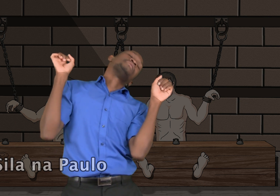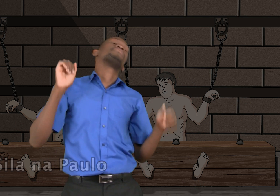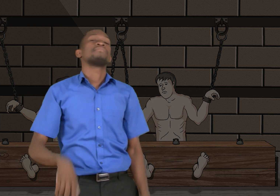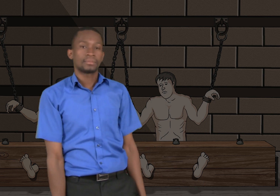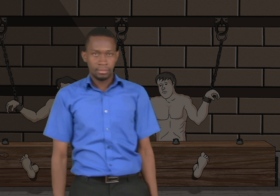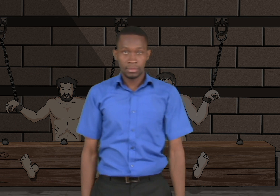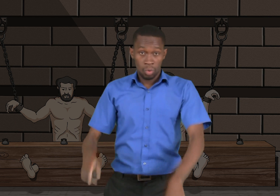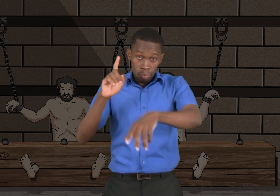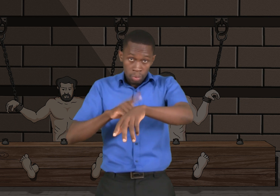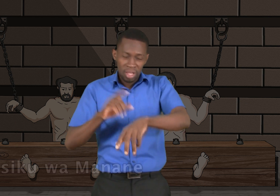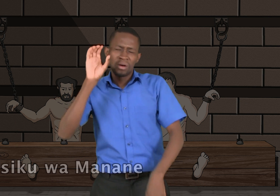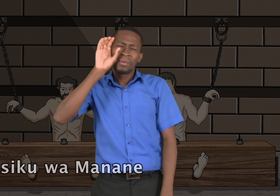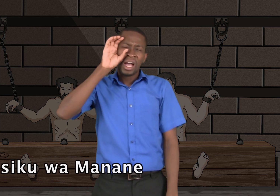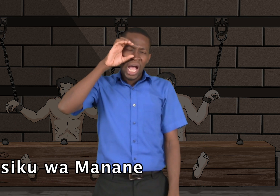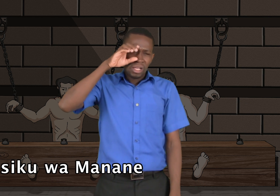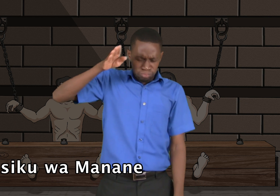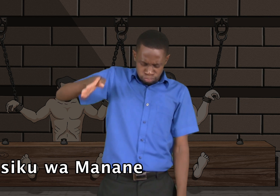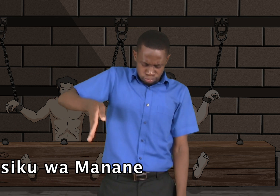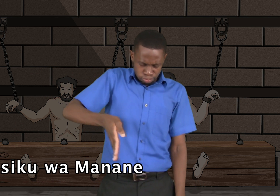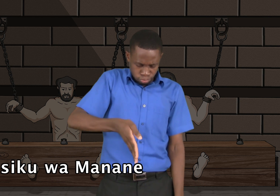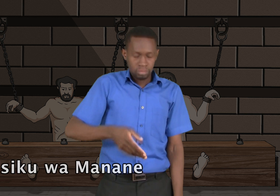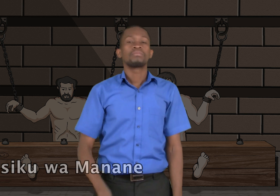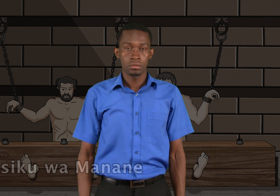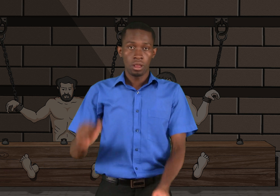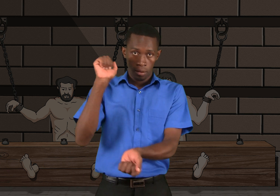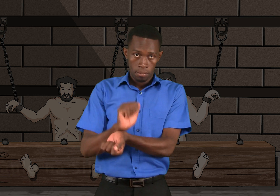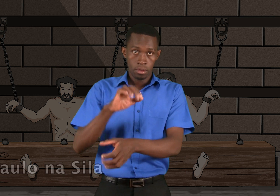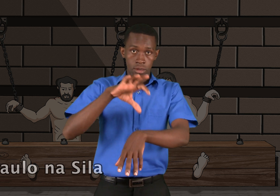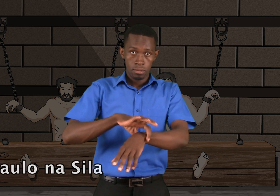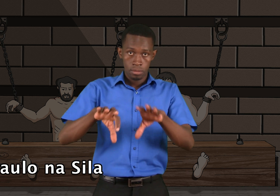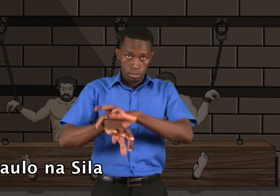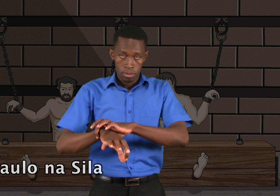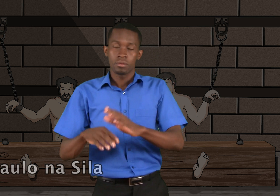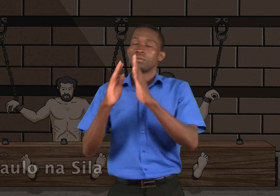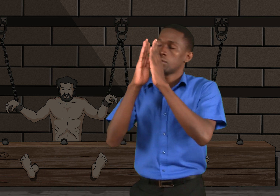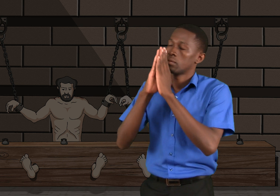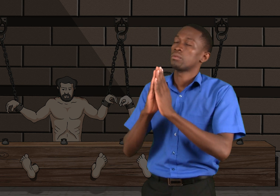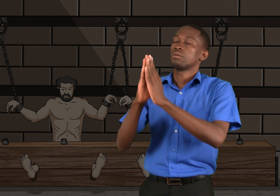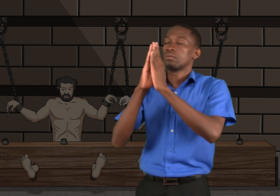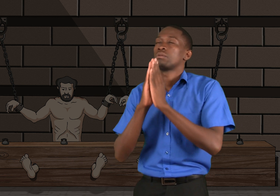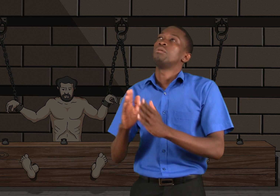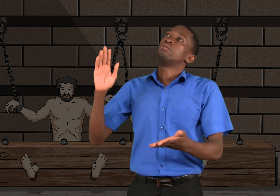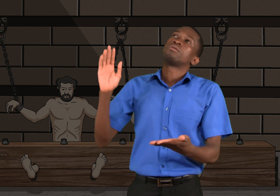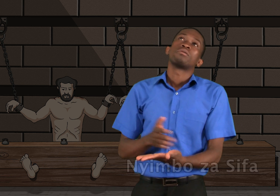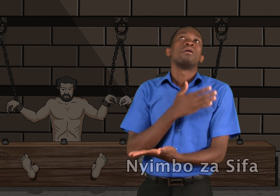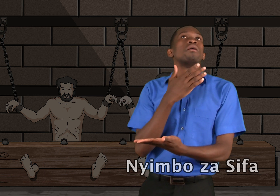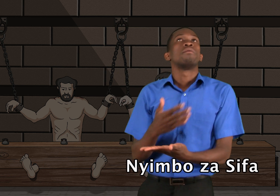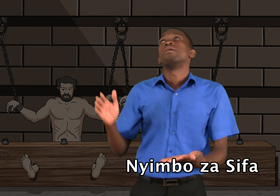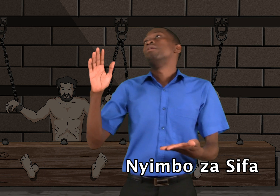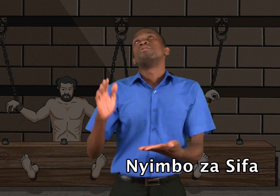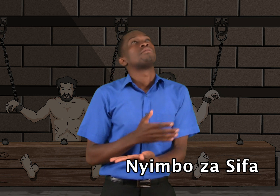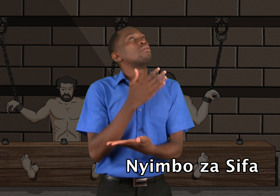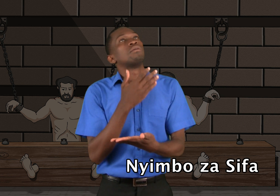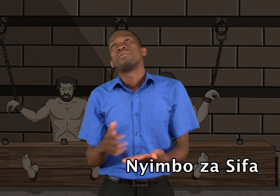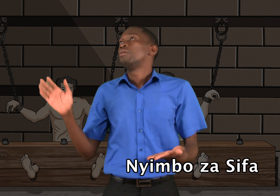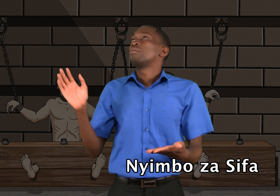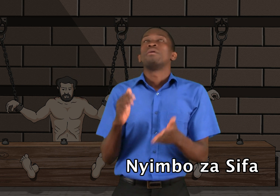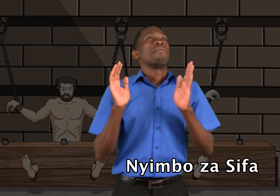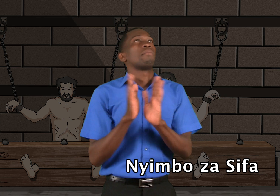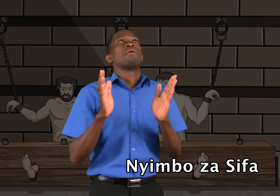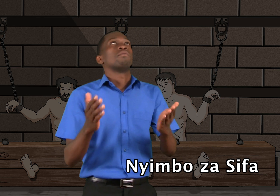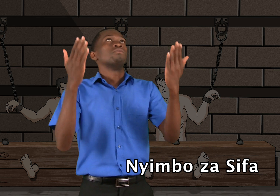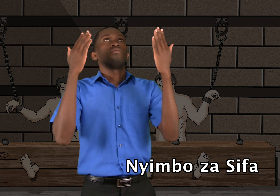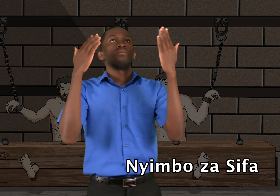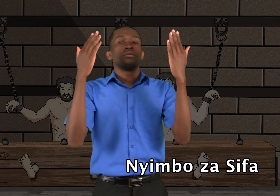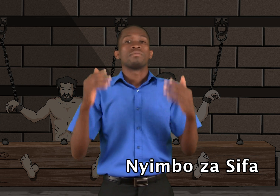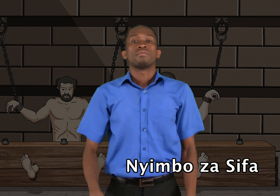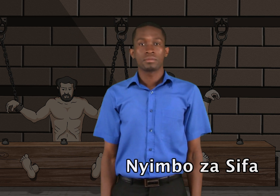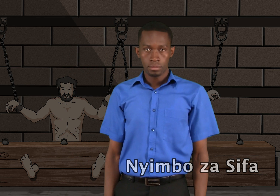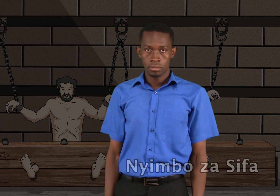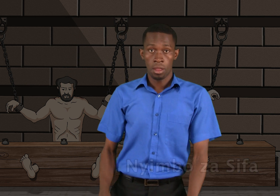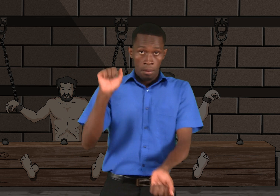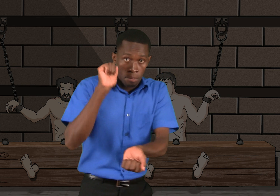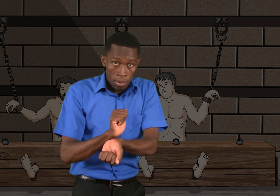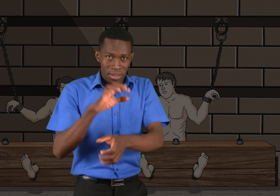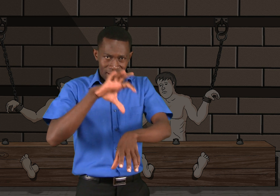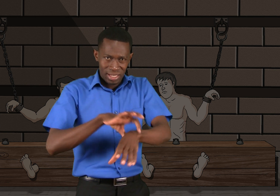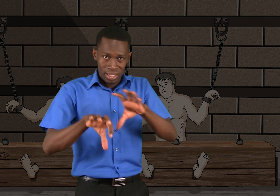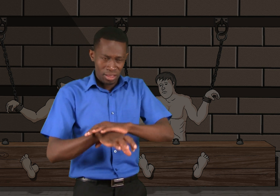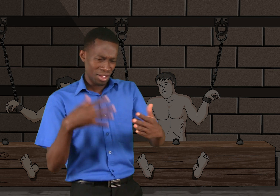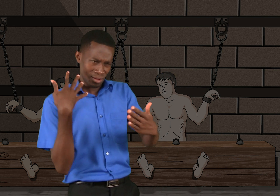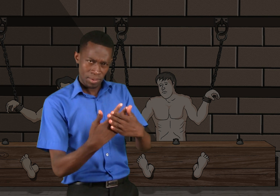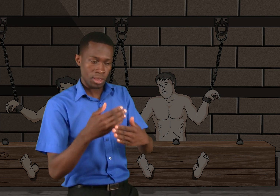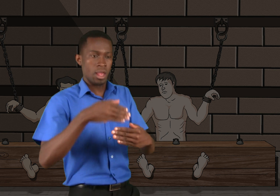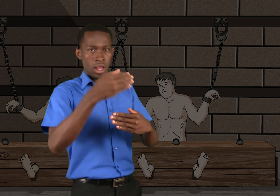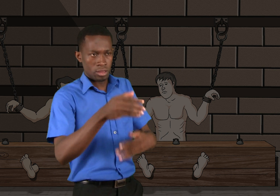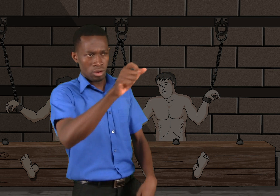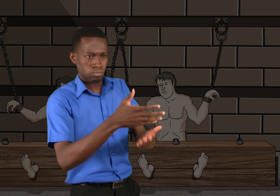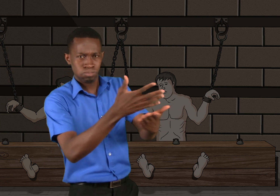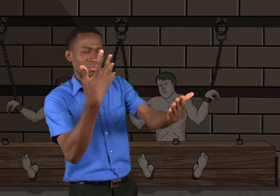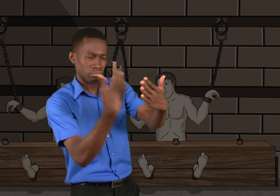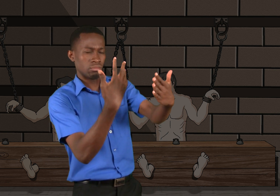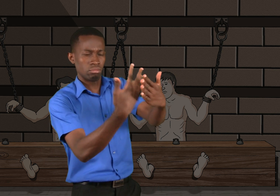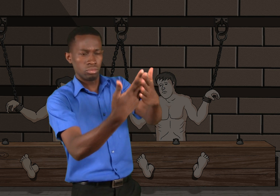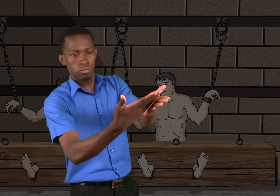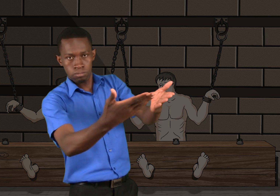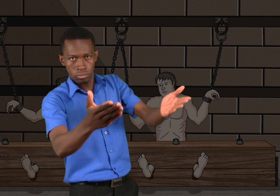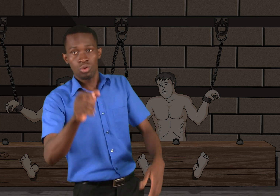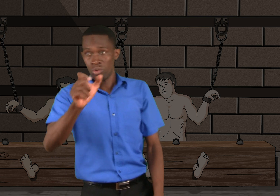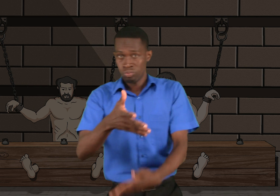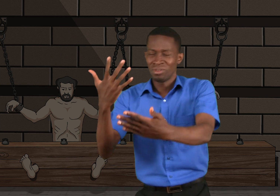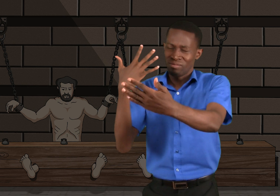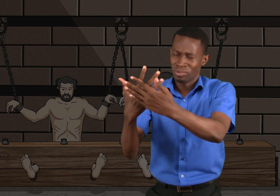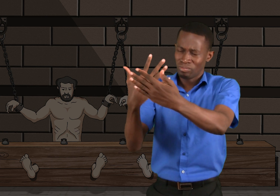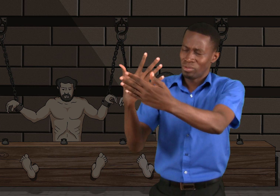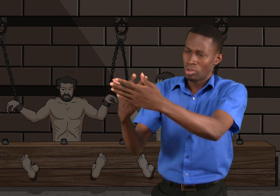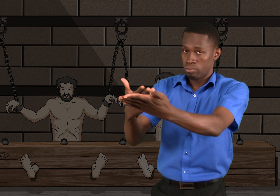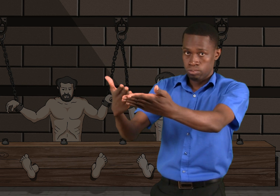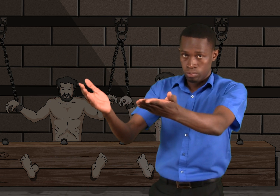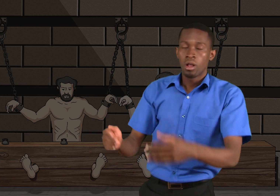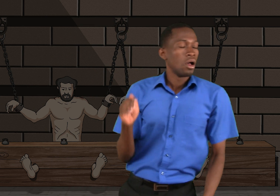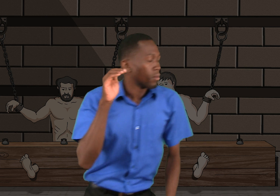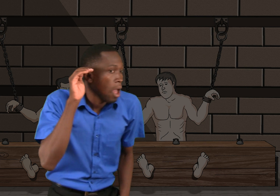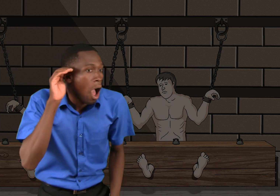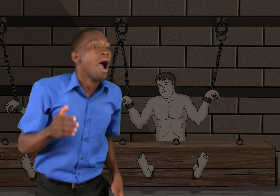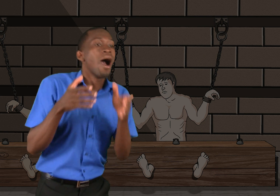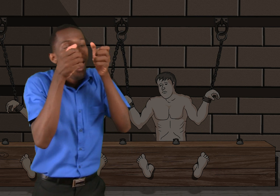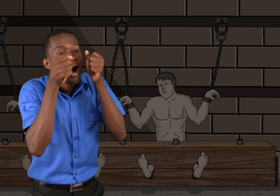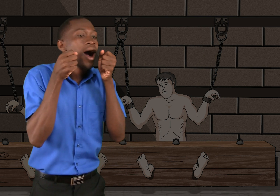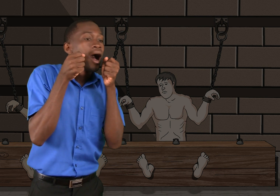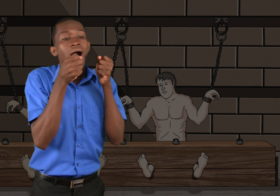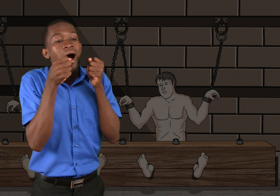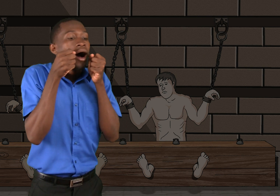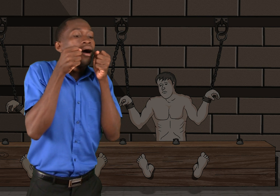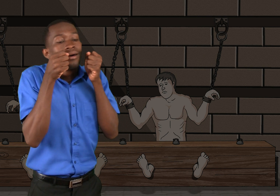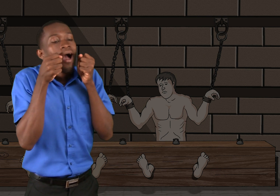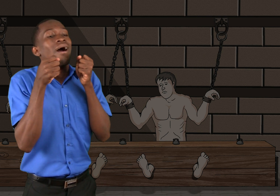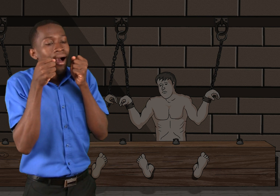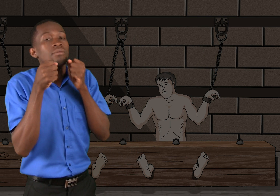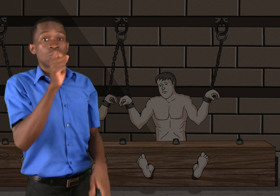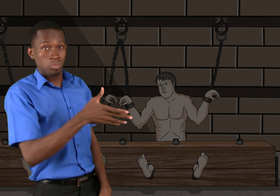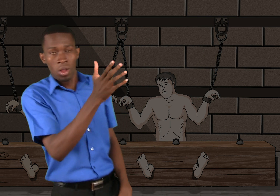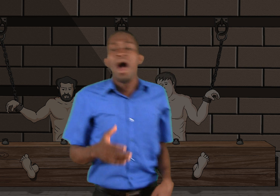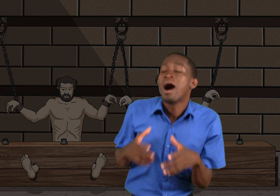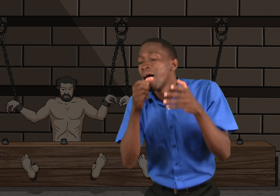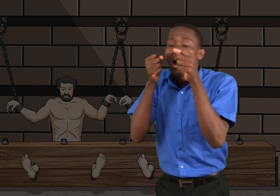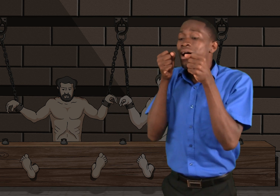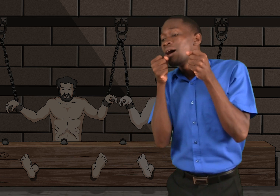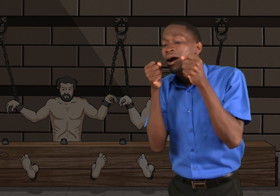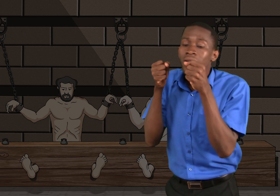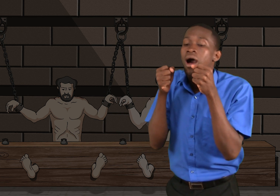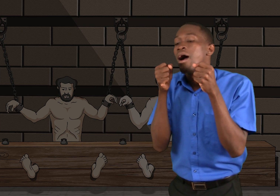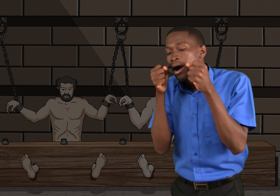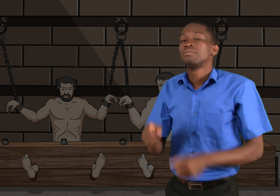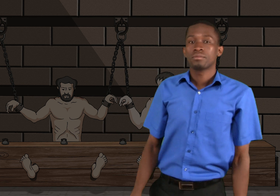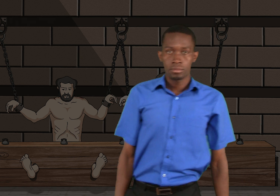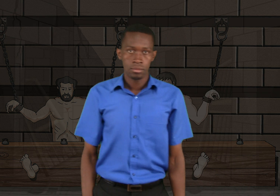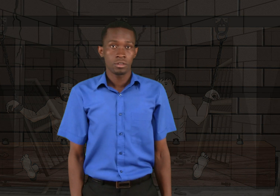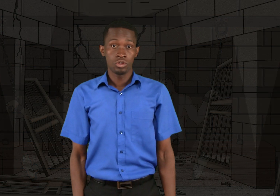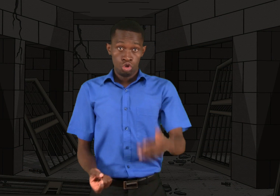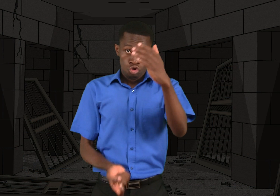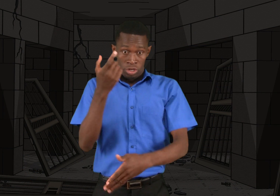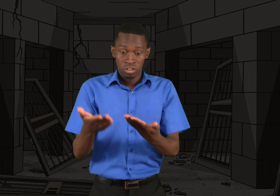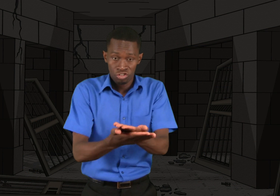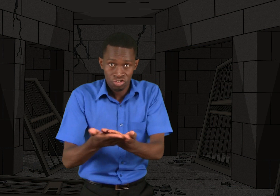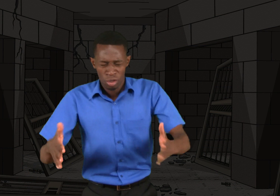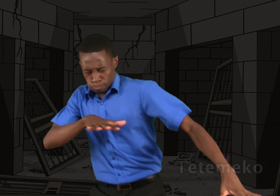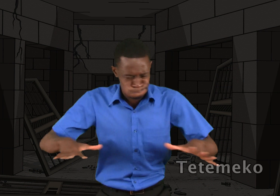About midnight Paul and Silas were praying and singing hymns to God, and the other prisoners were listening to them.